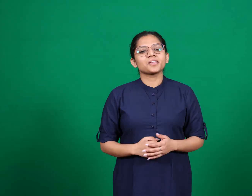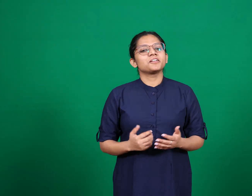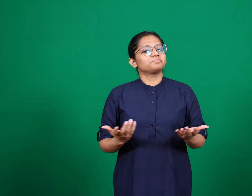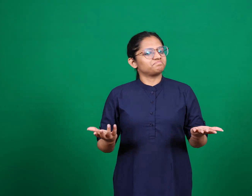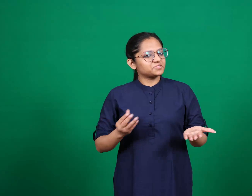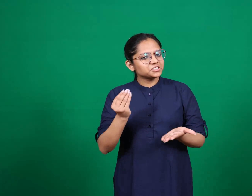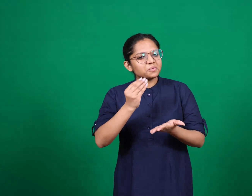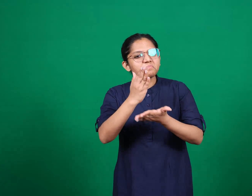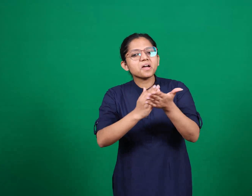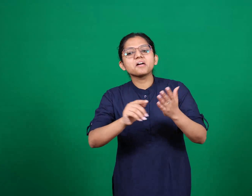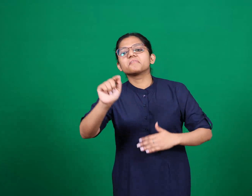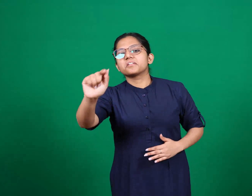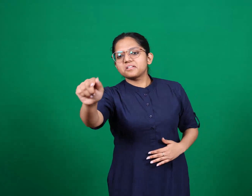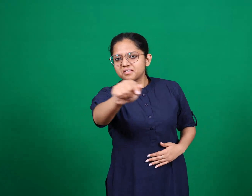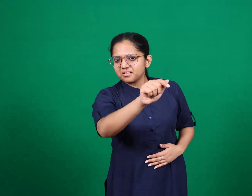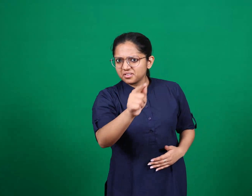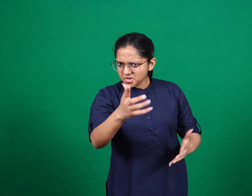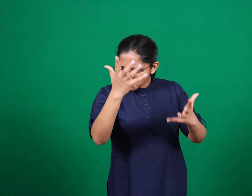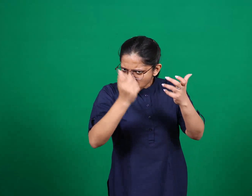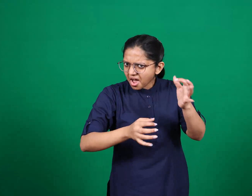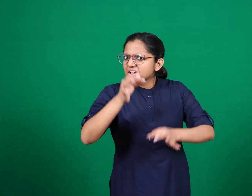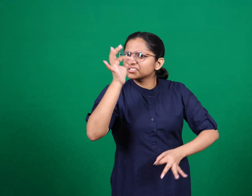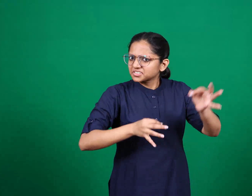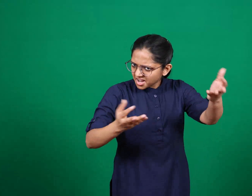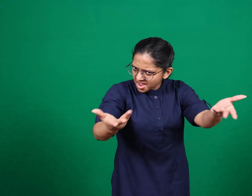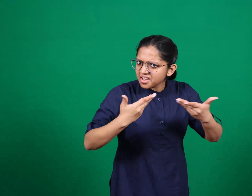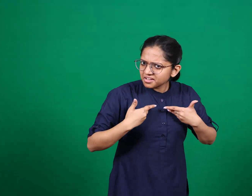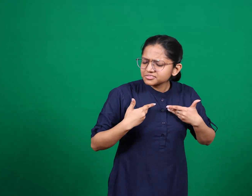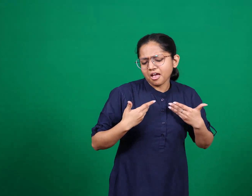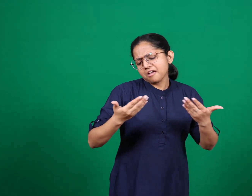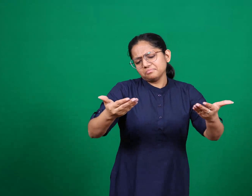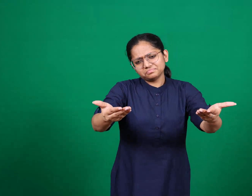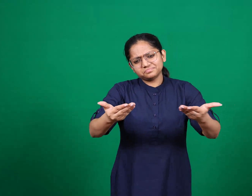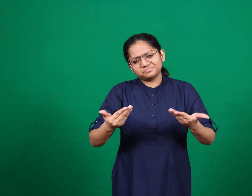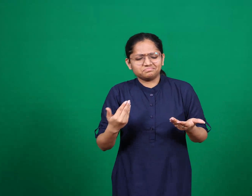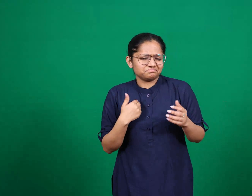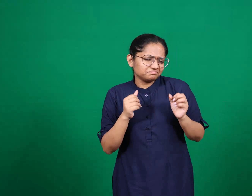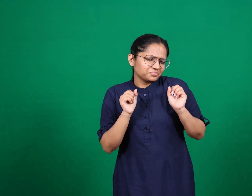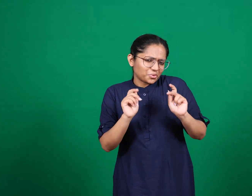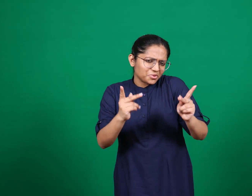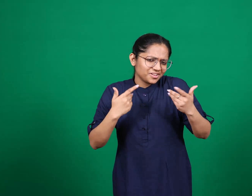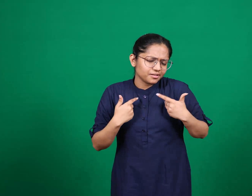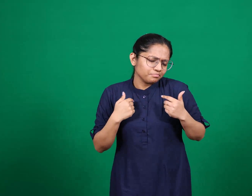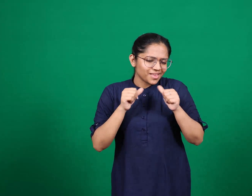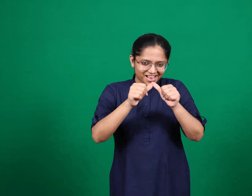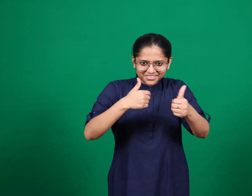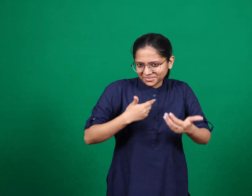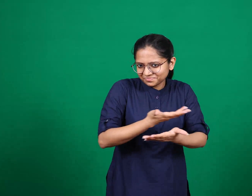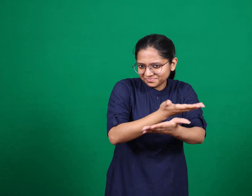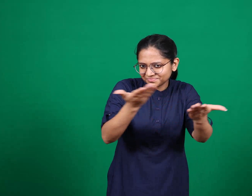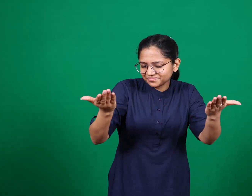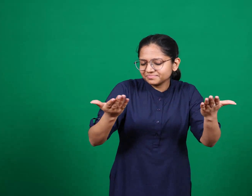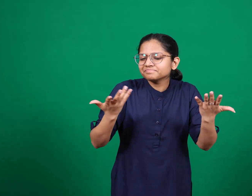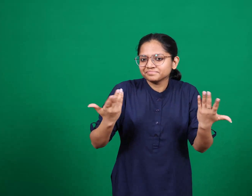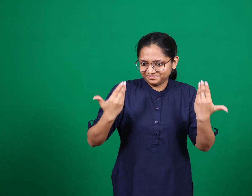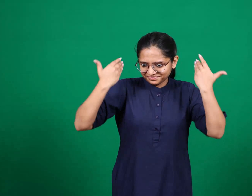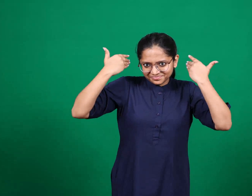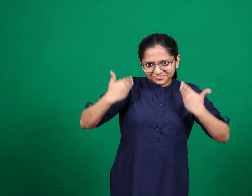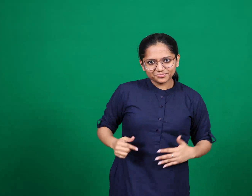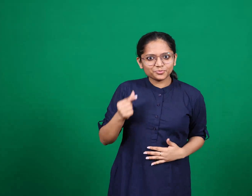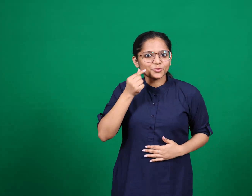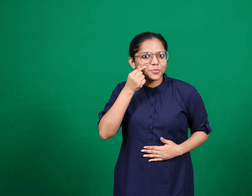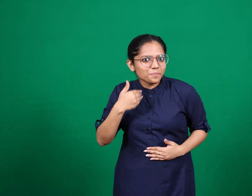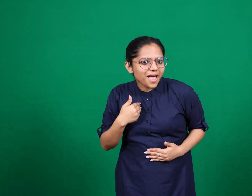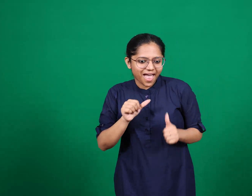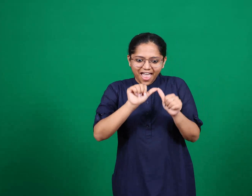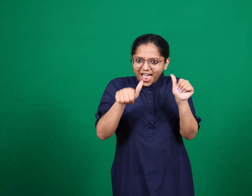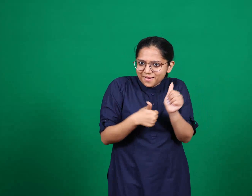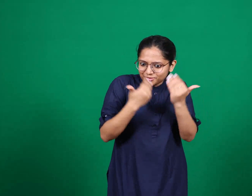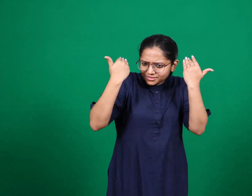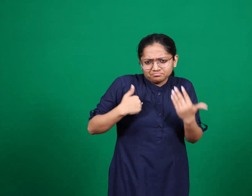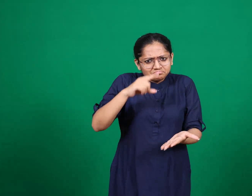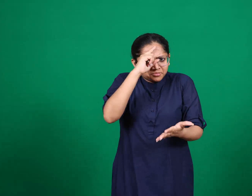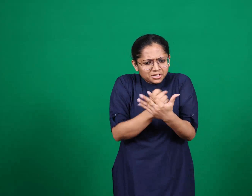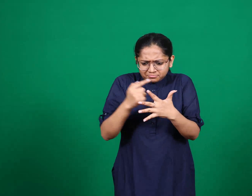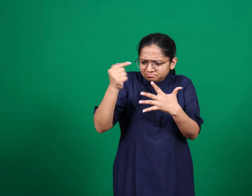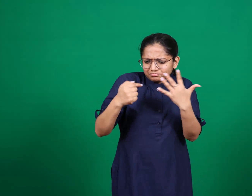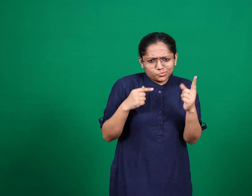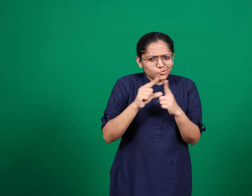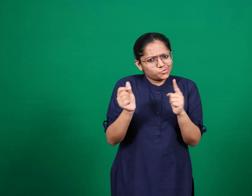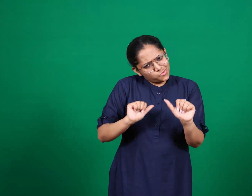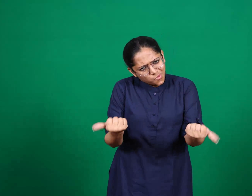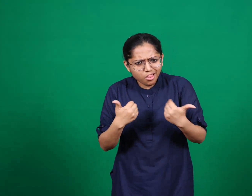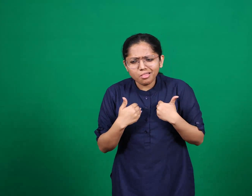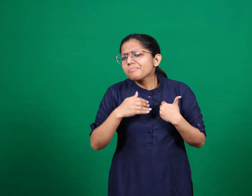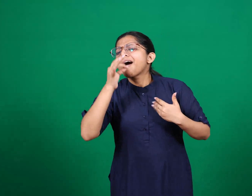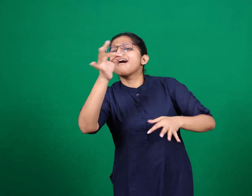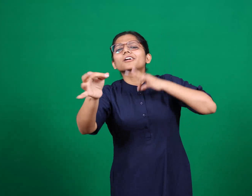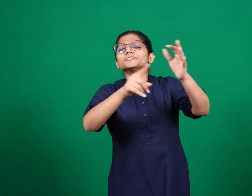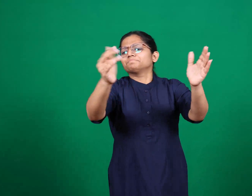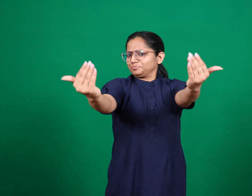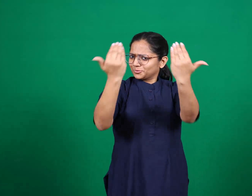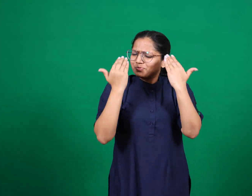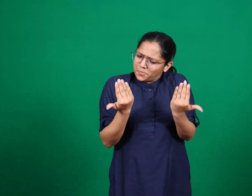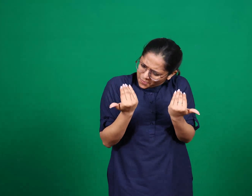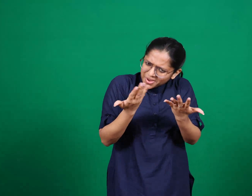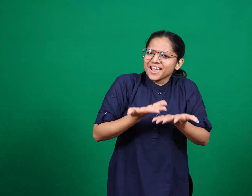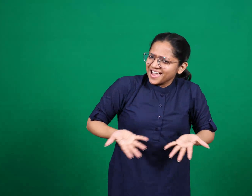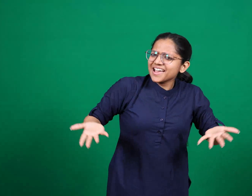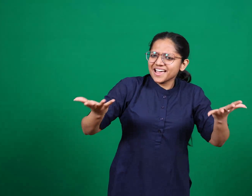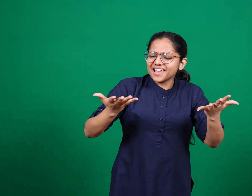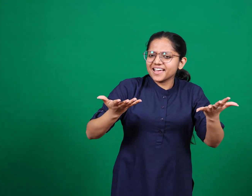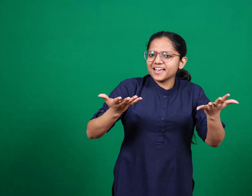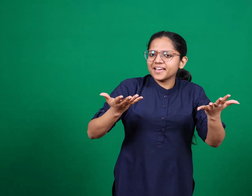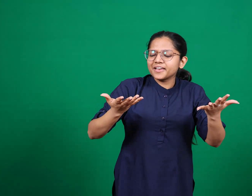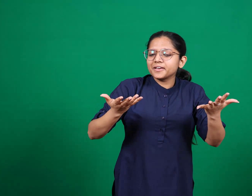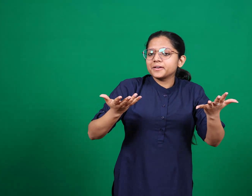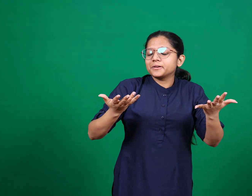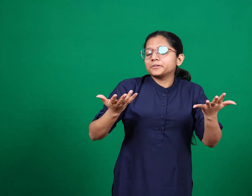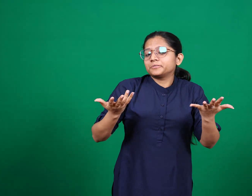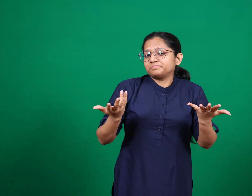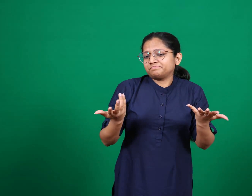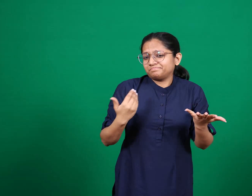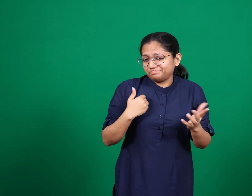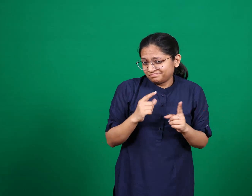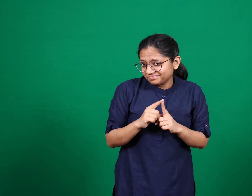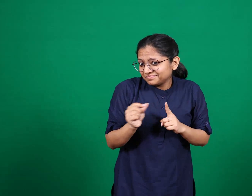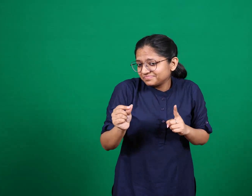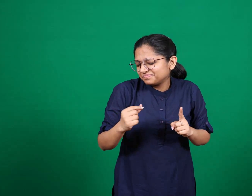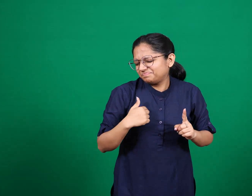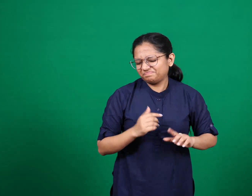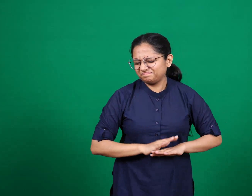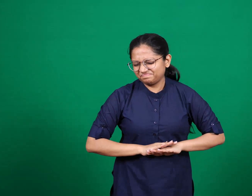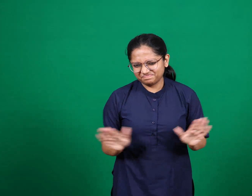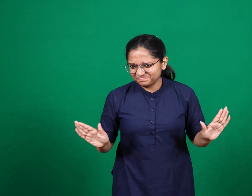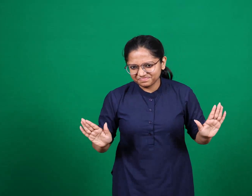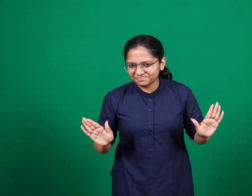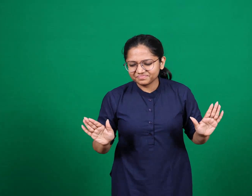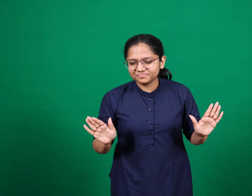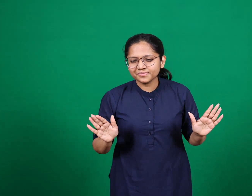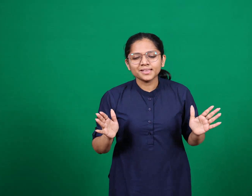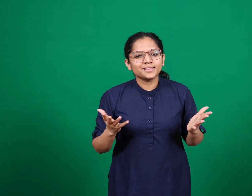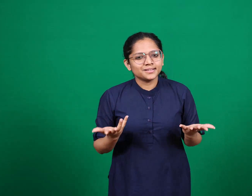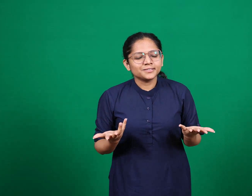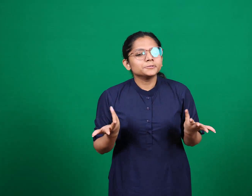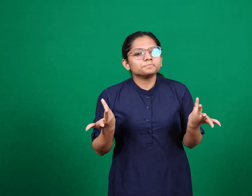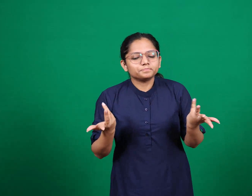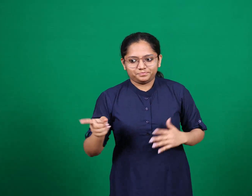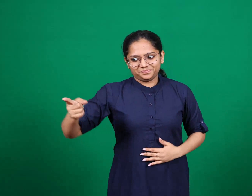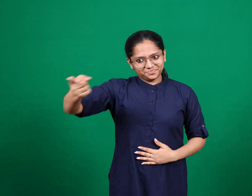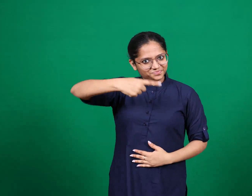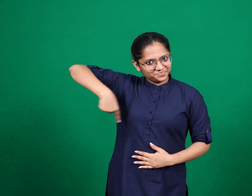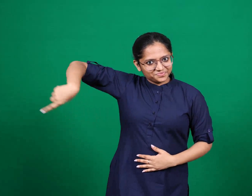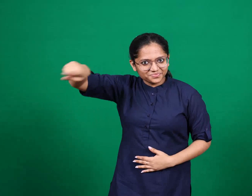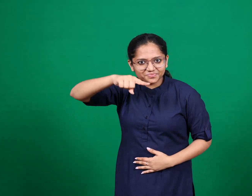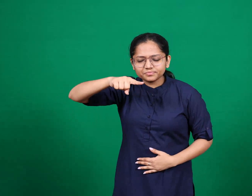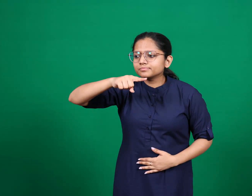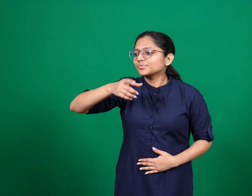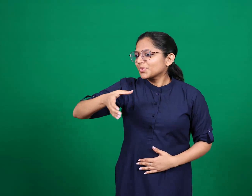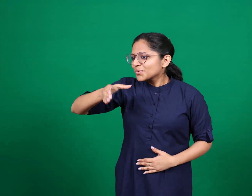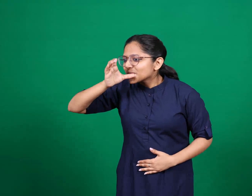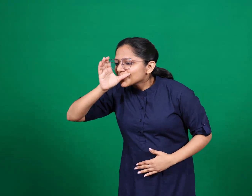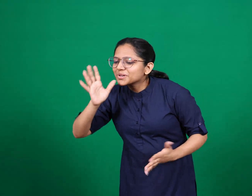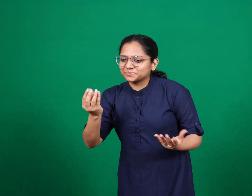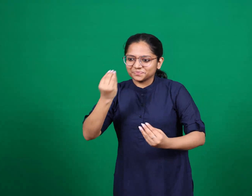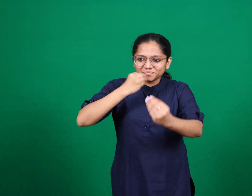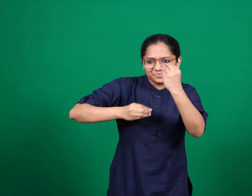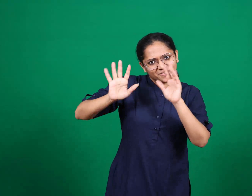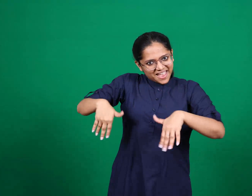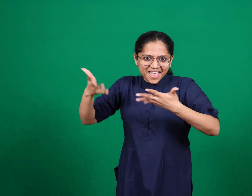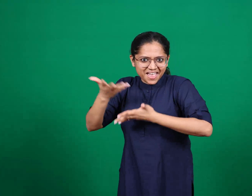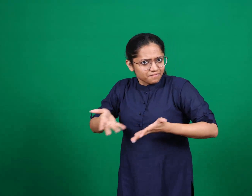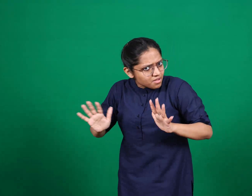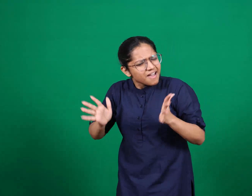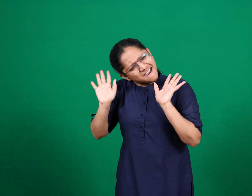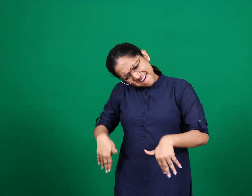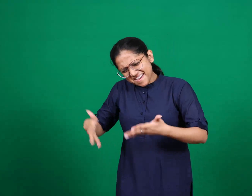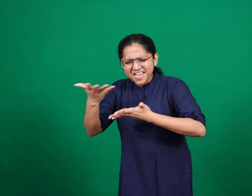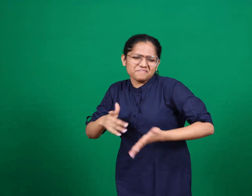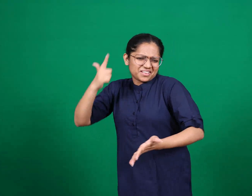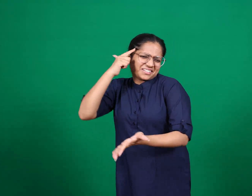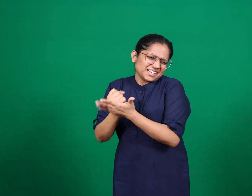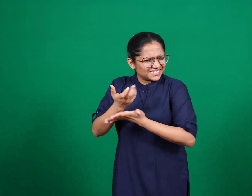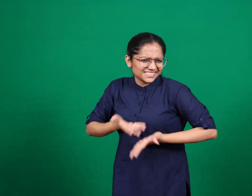This is my defense to those who scrutinize me: Have we no right to food and to drink?